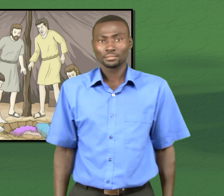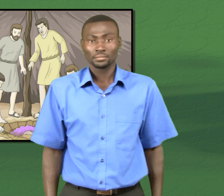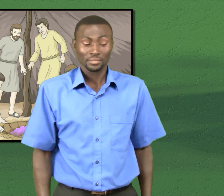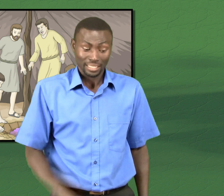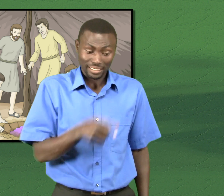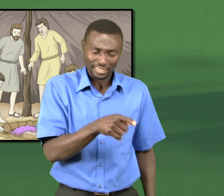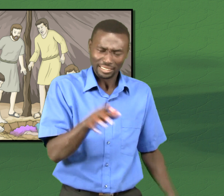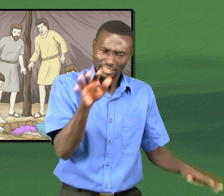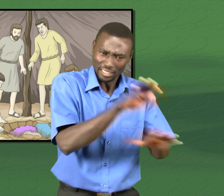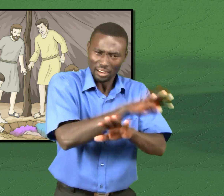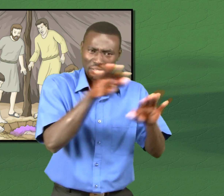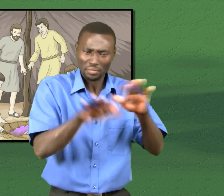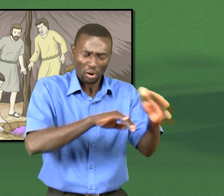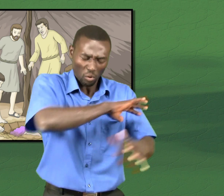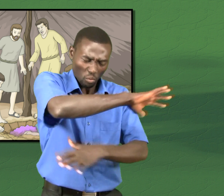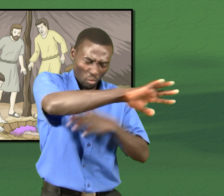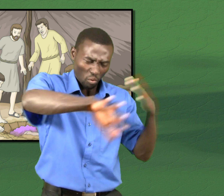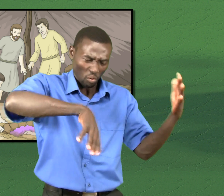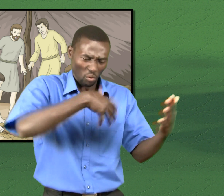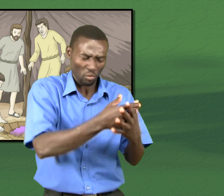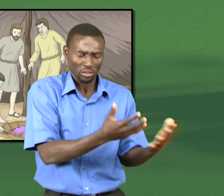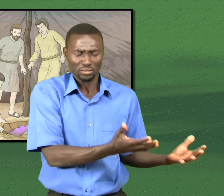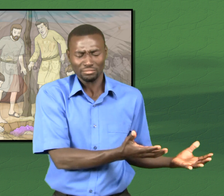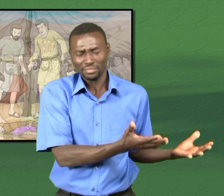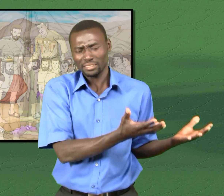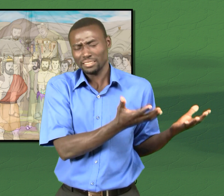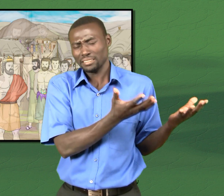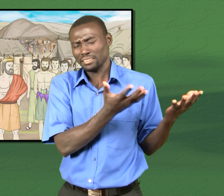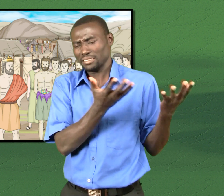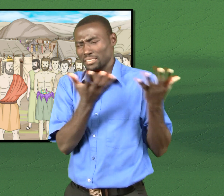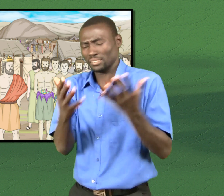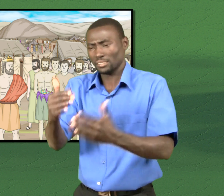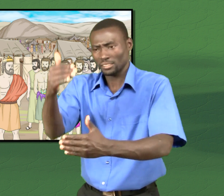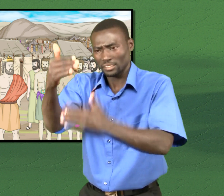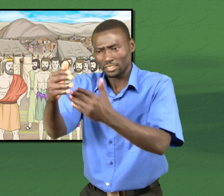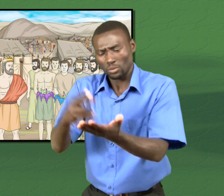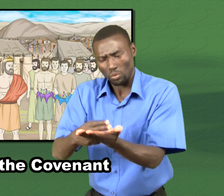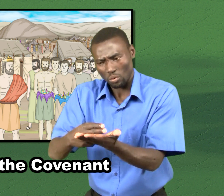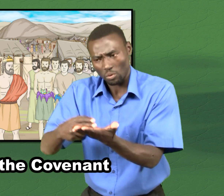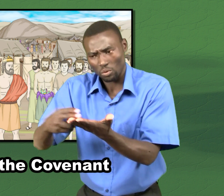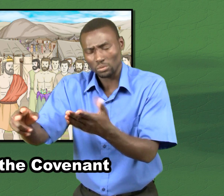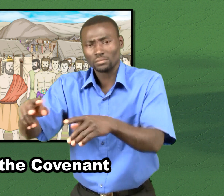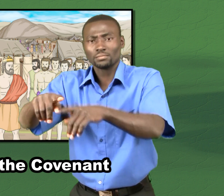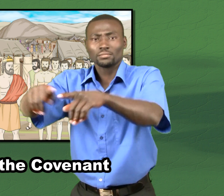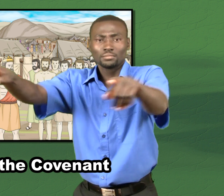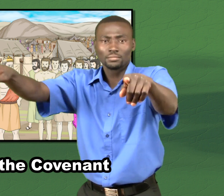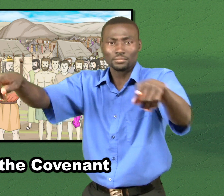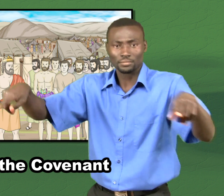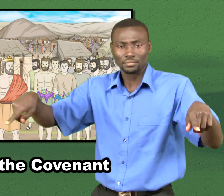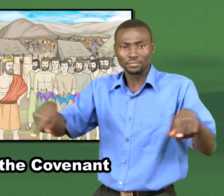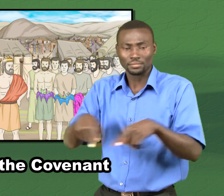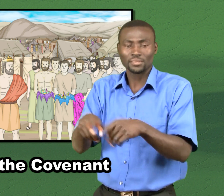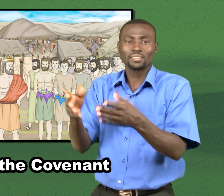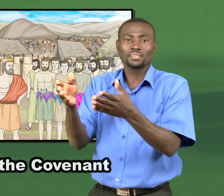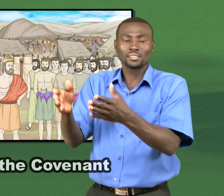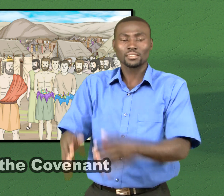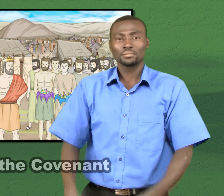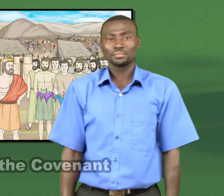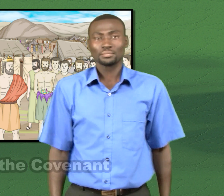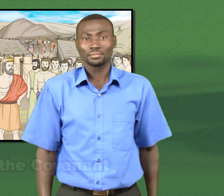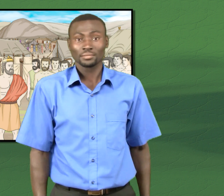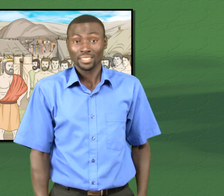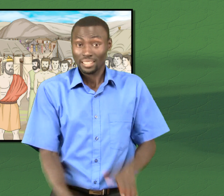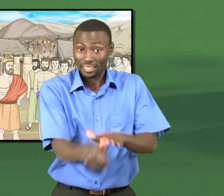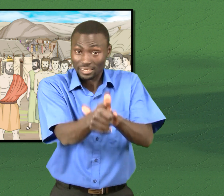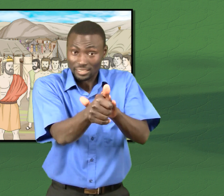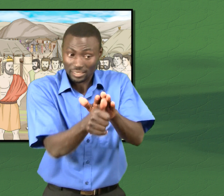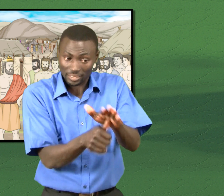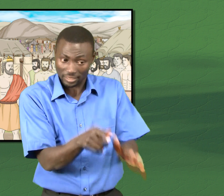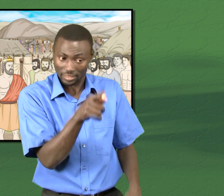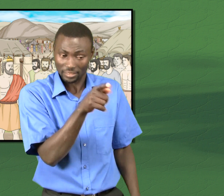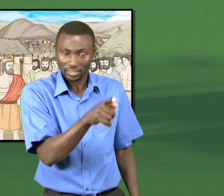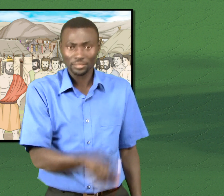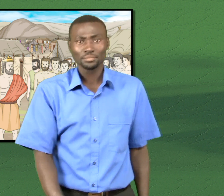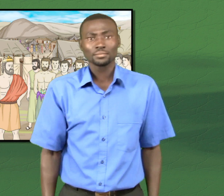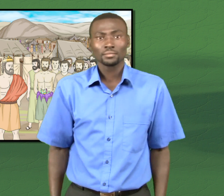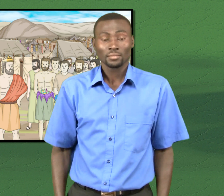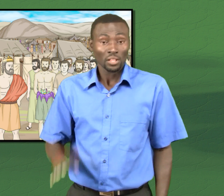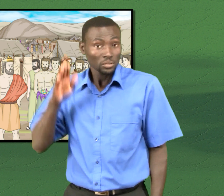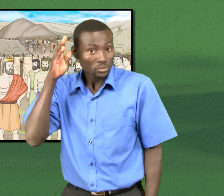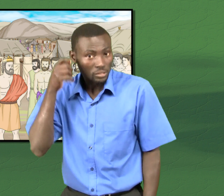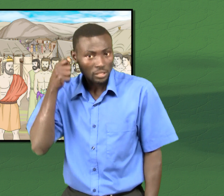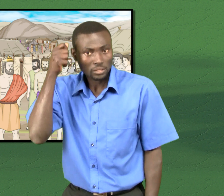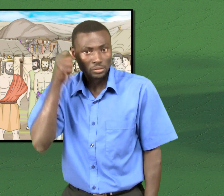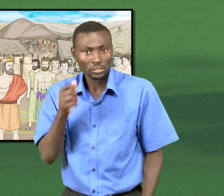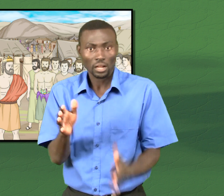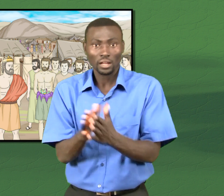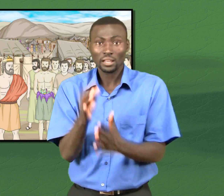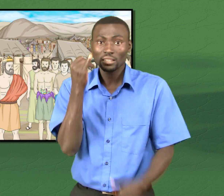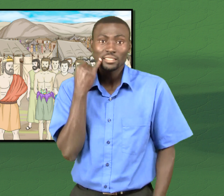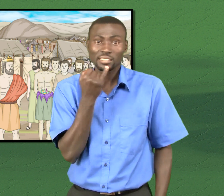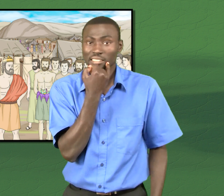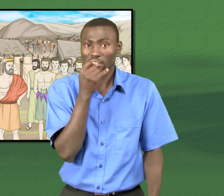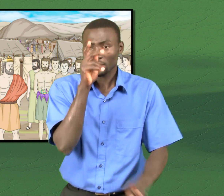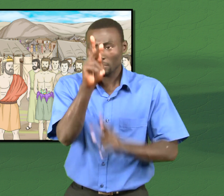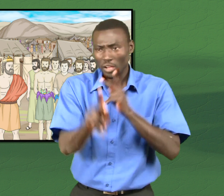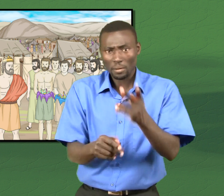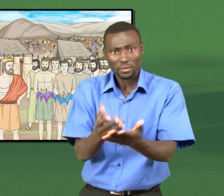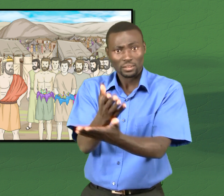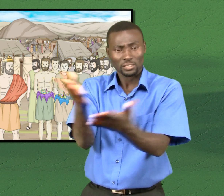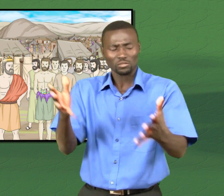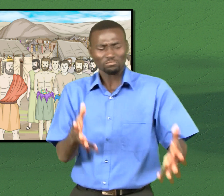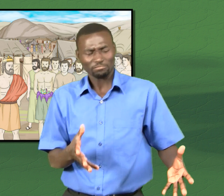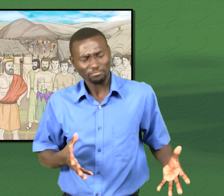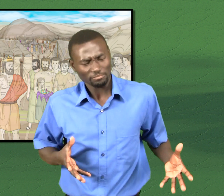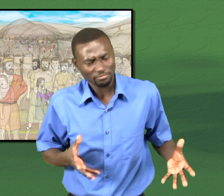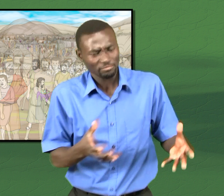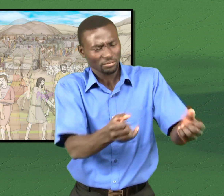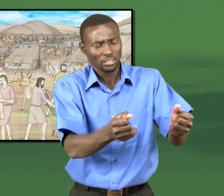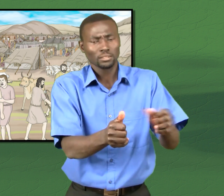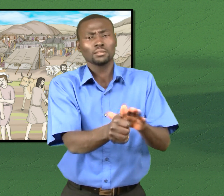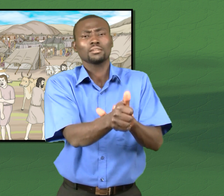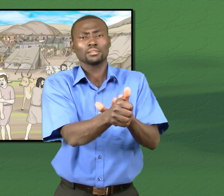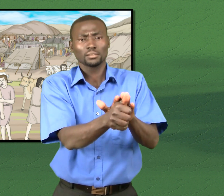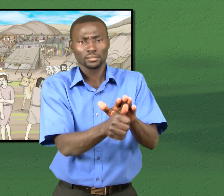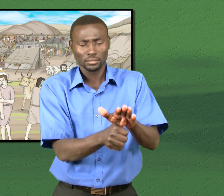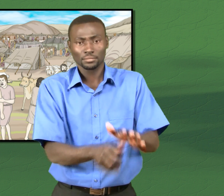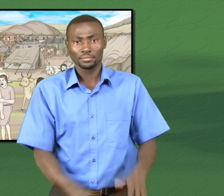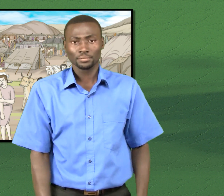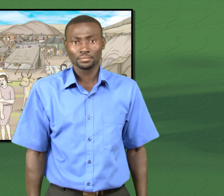They took the things from inside the tent, brought them to Joshua and all the Israelites, and spread them out before the LORD.